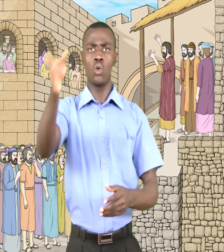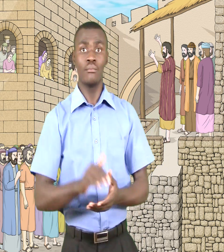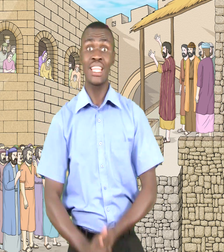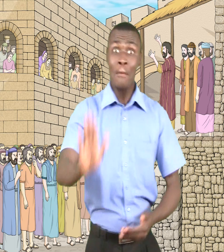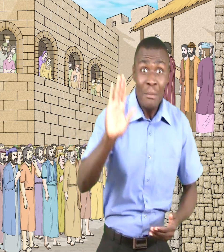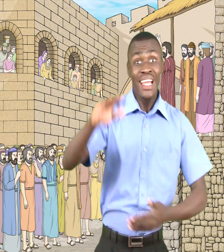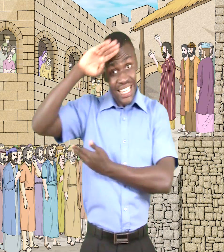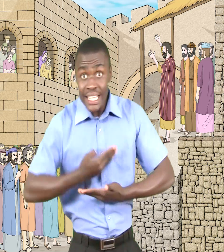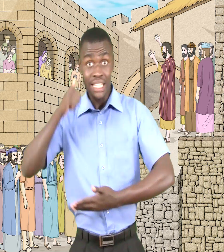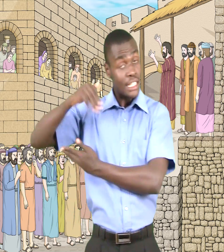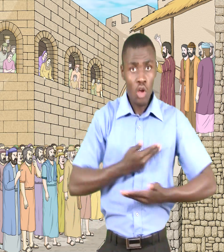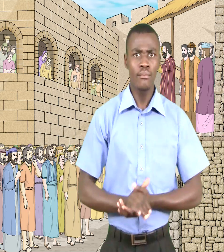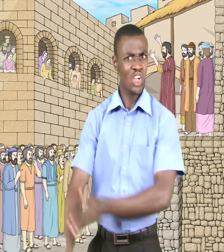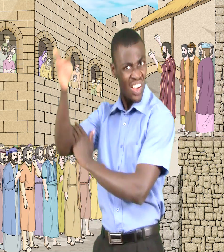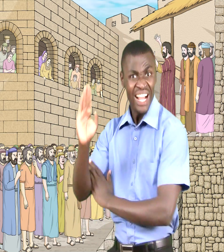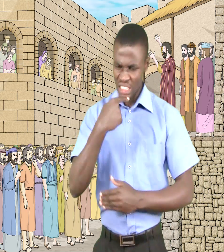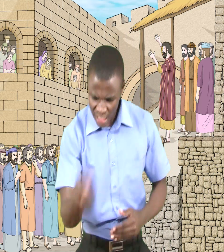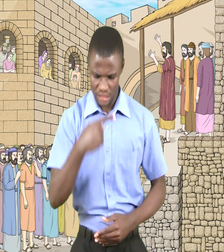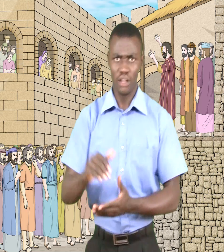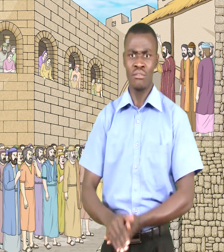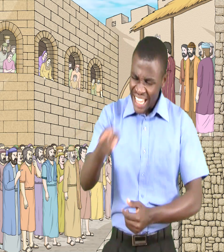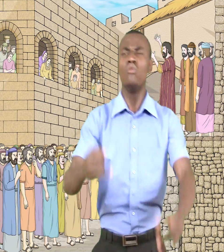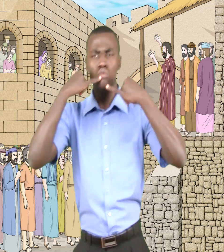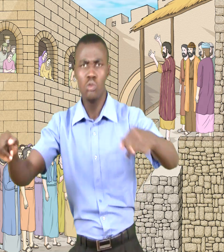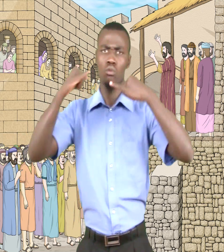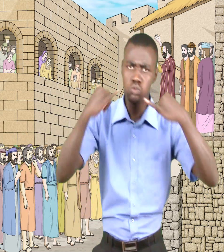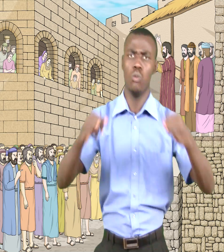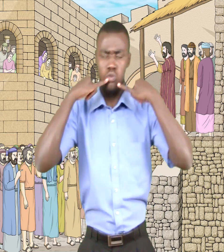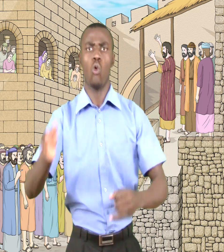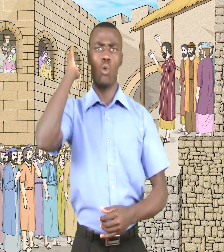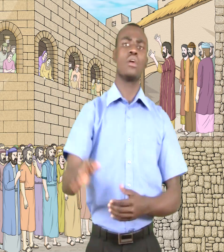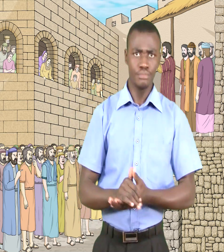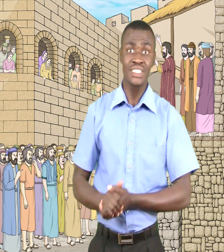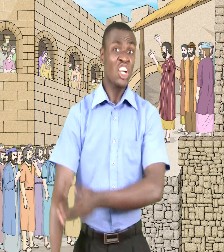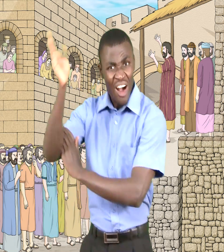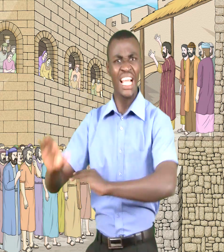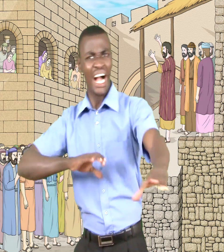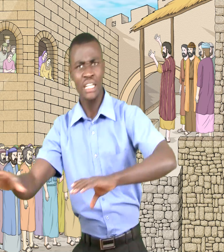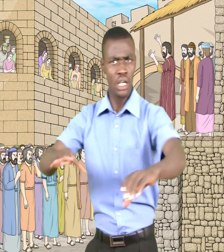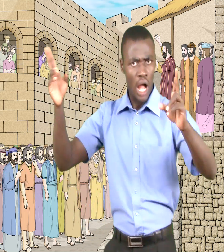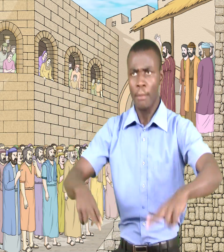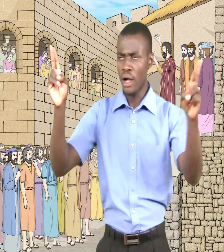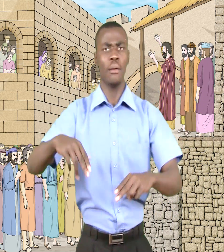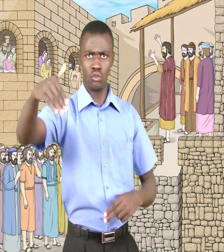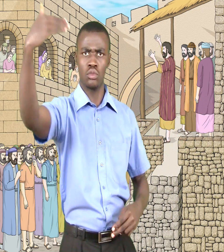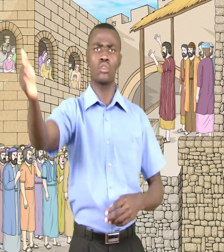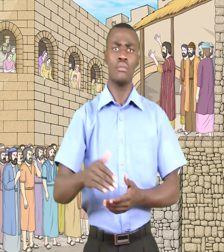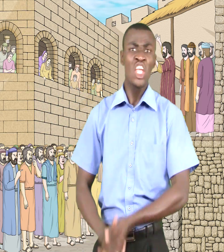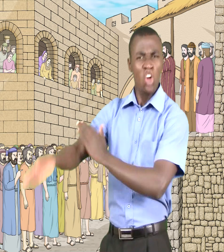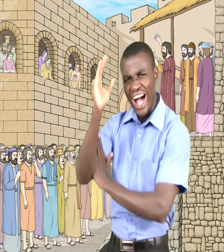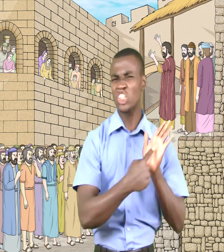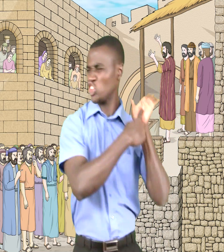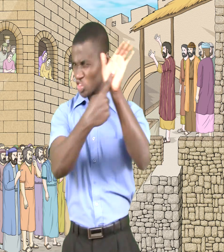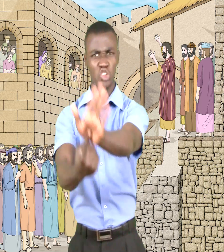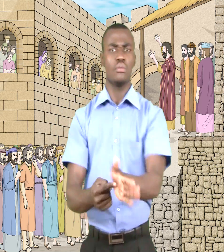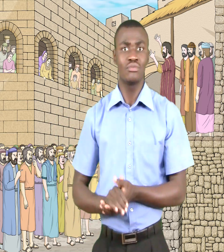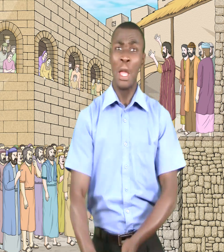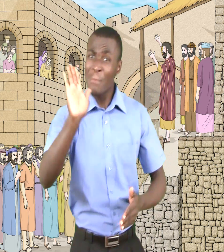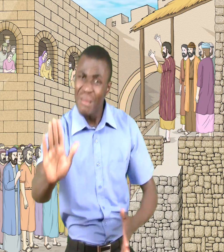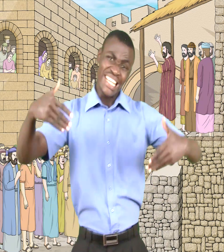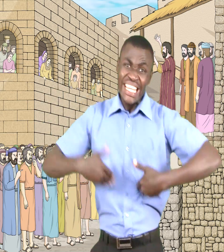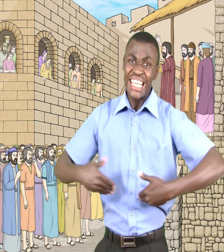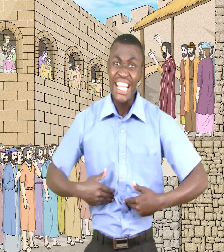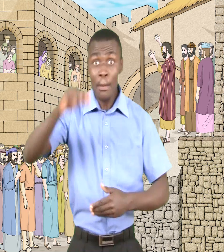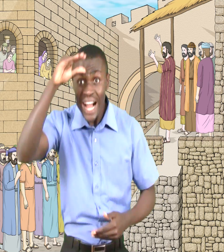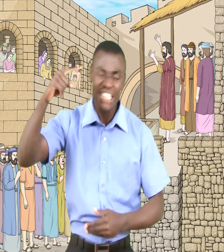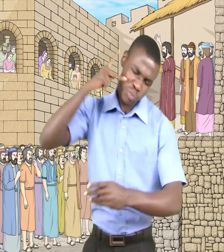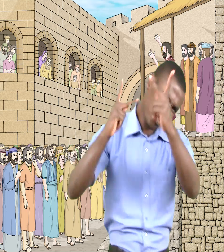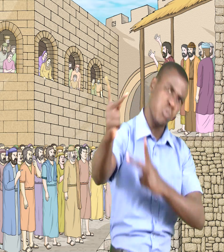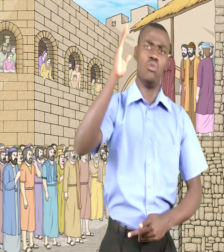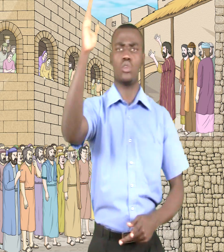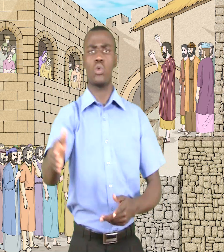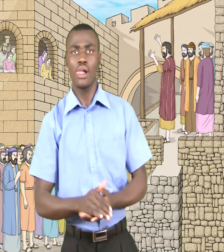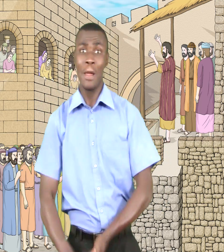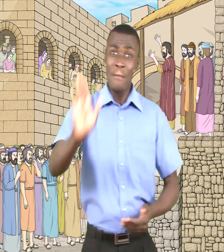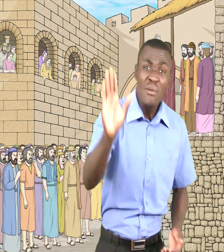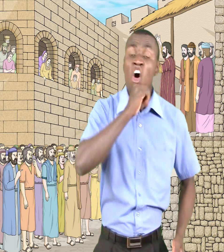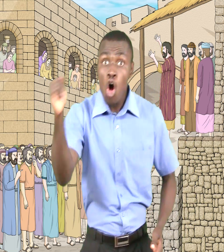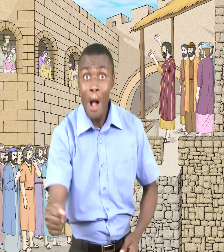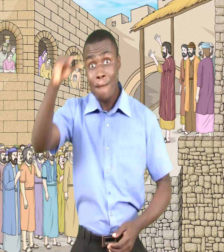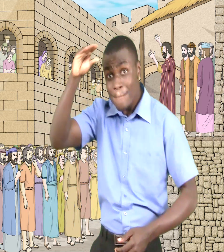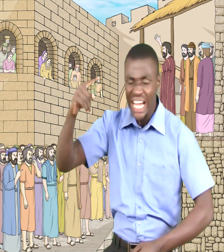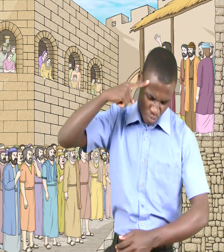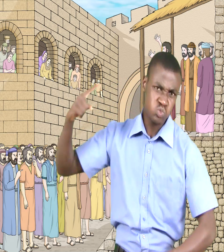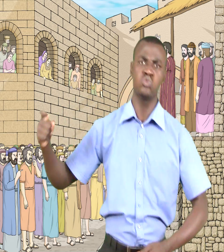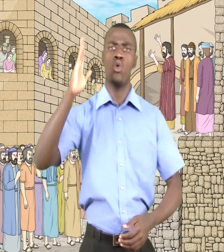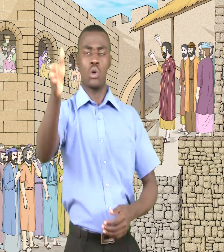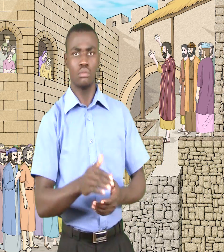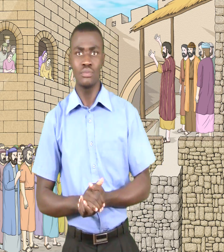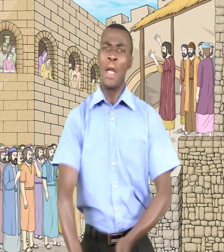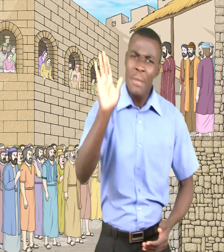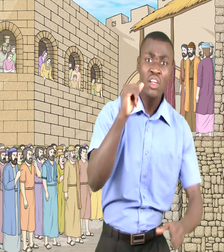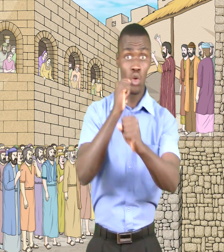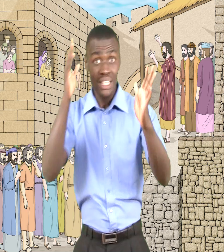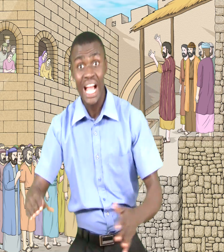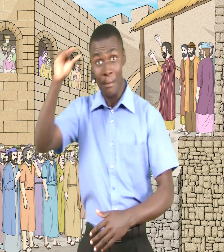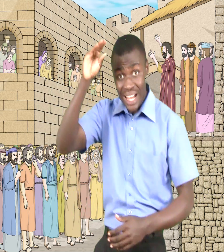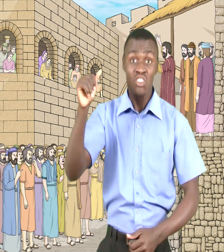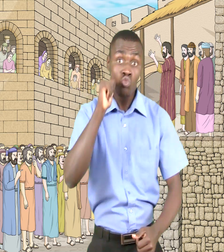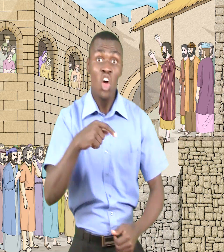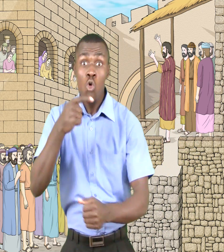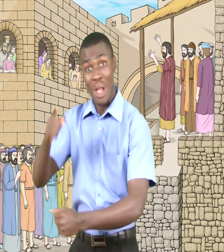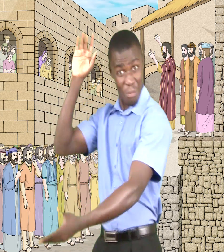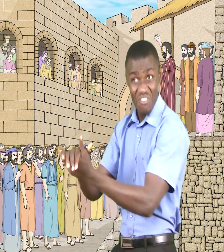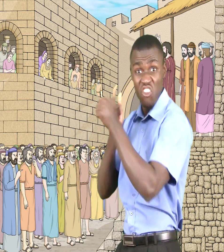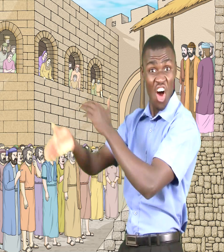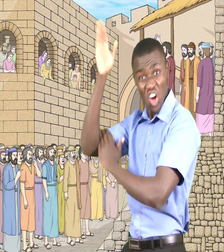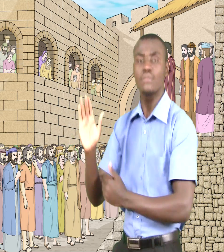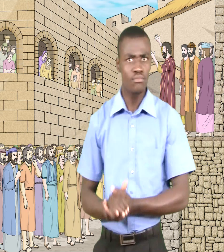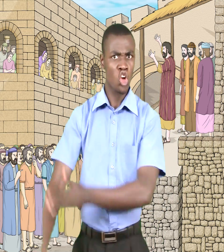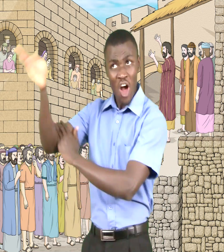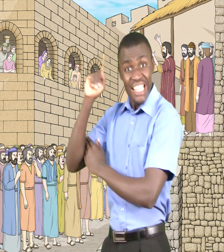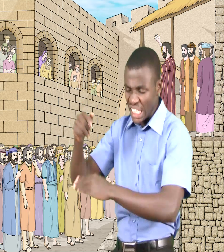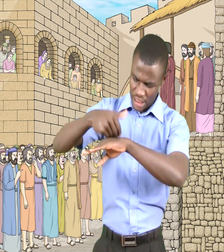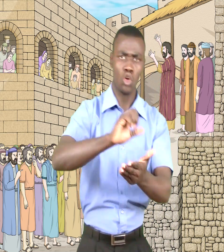Your sons and daughters will prophesy, your young men will see visions, your old men will dream dreams.